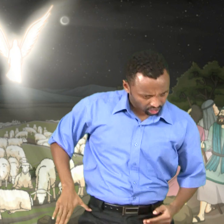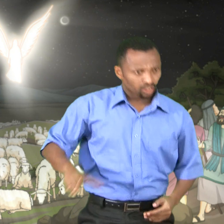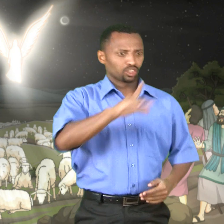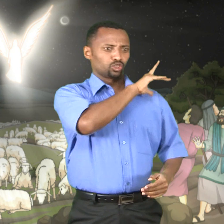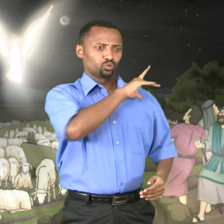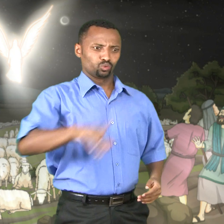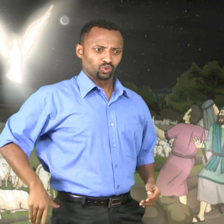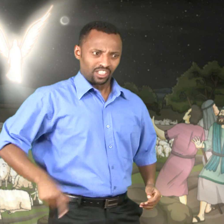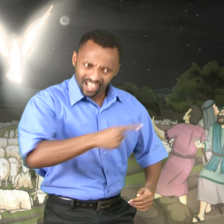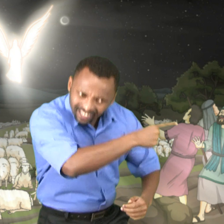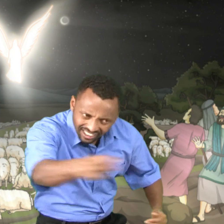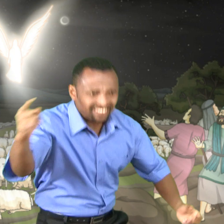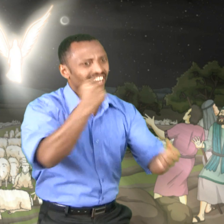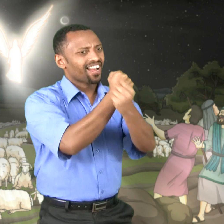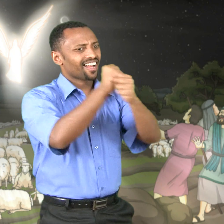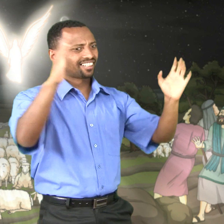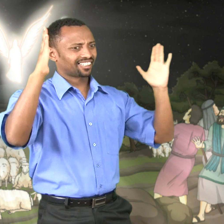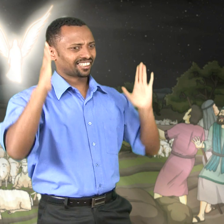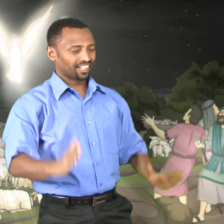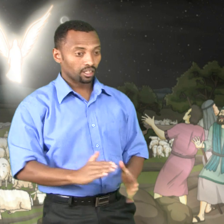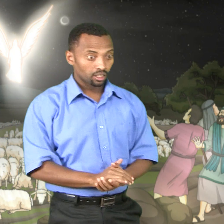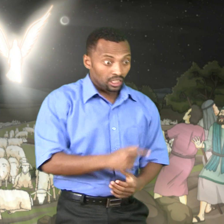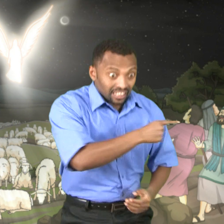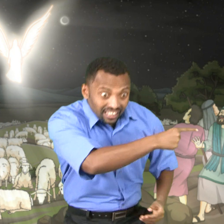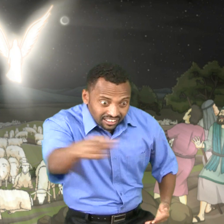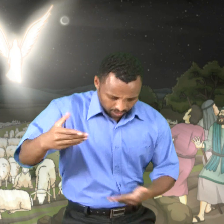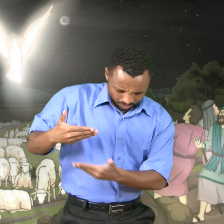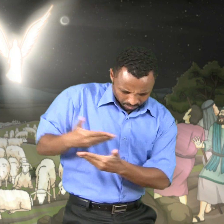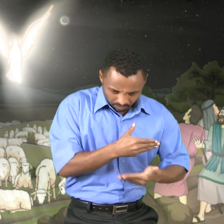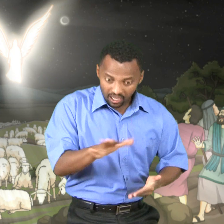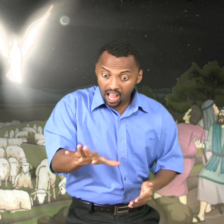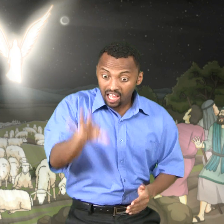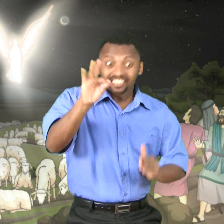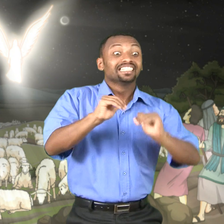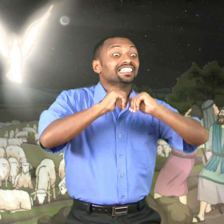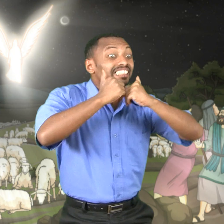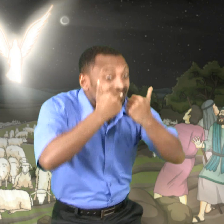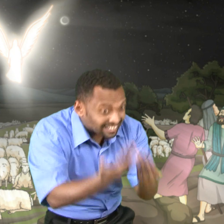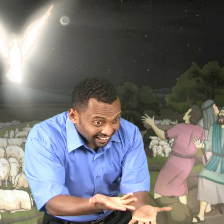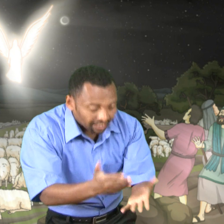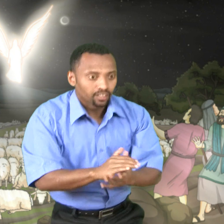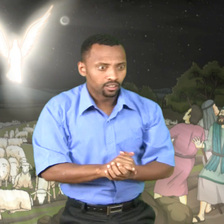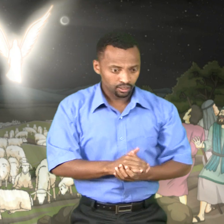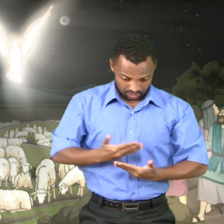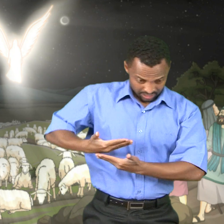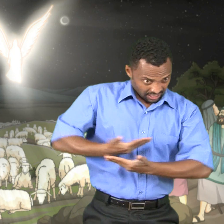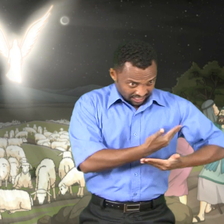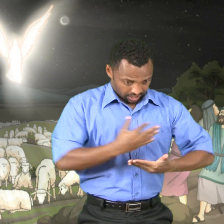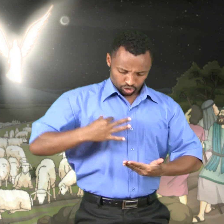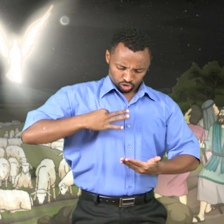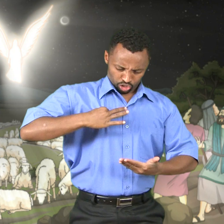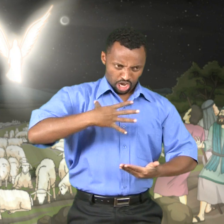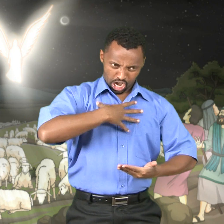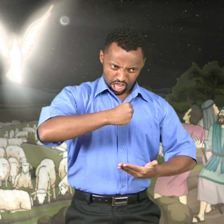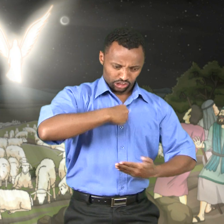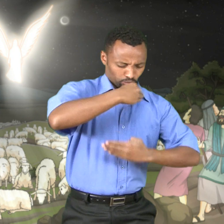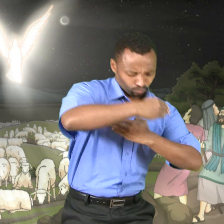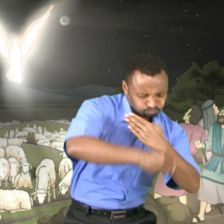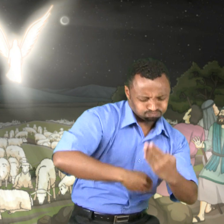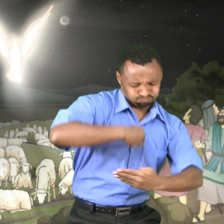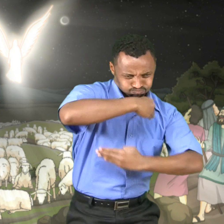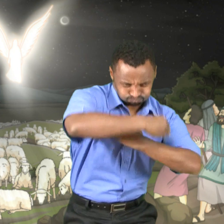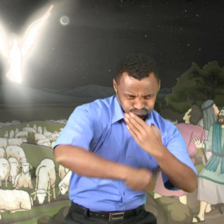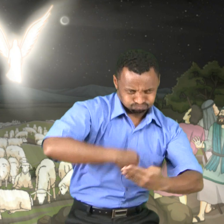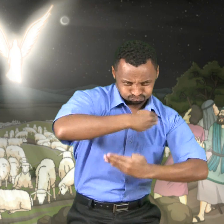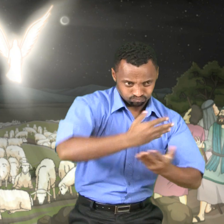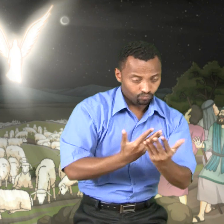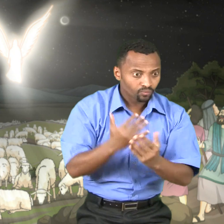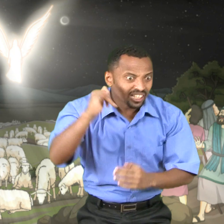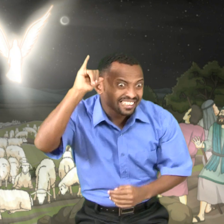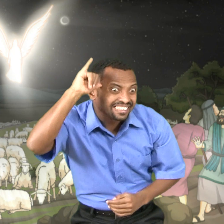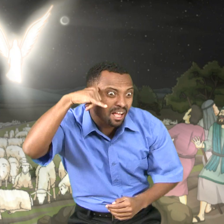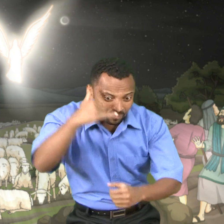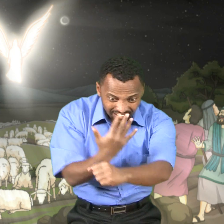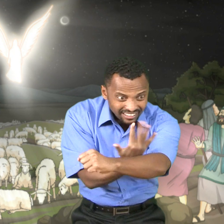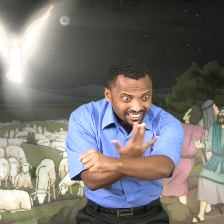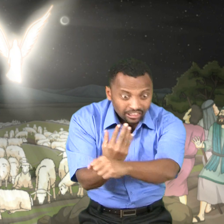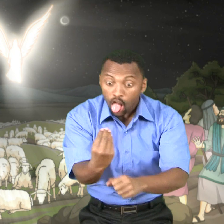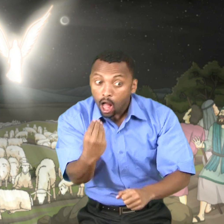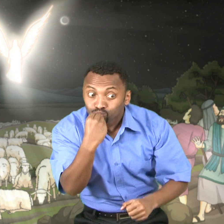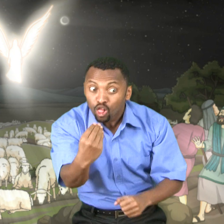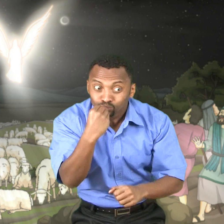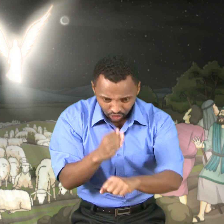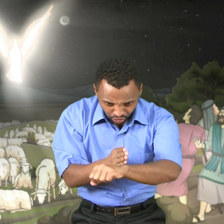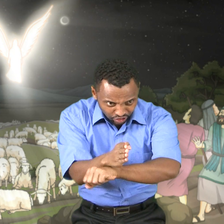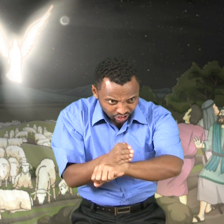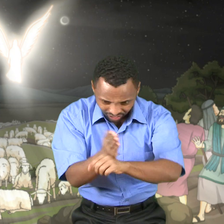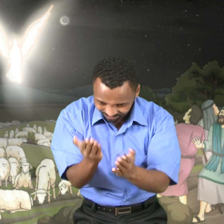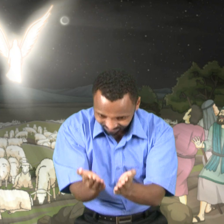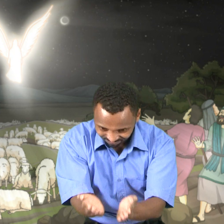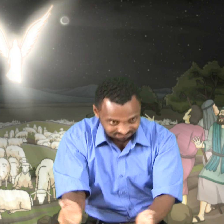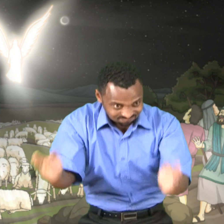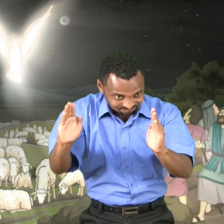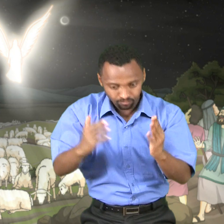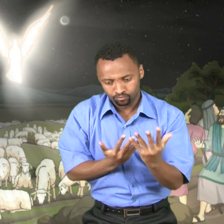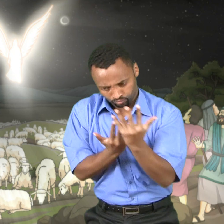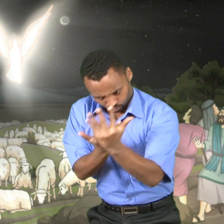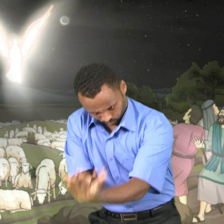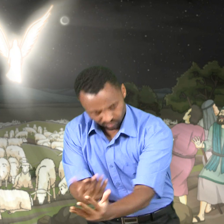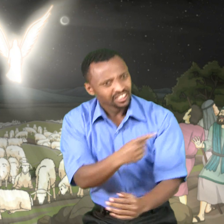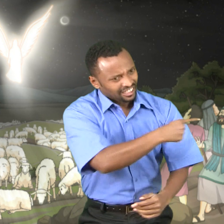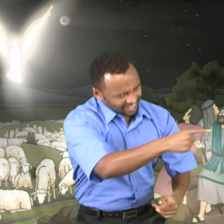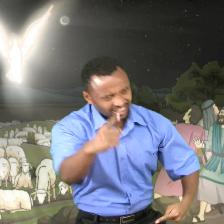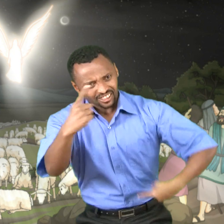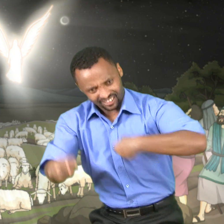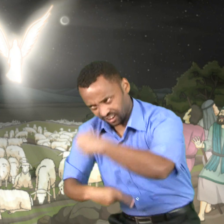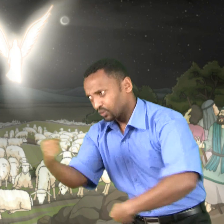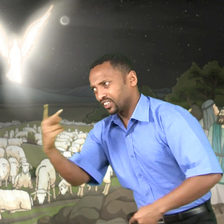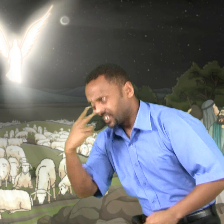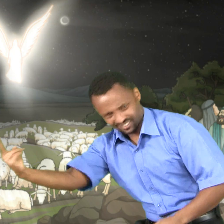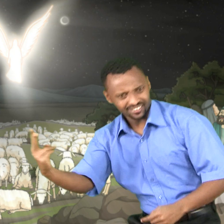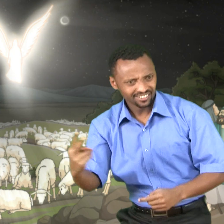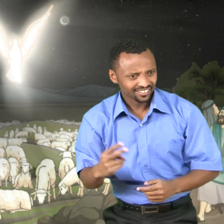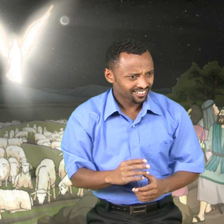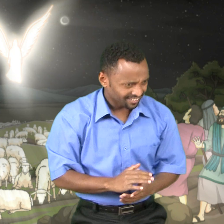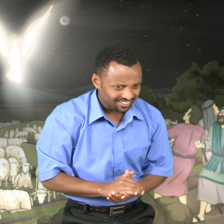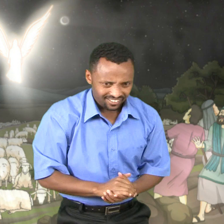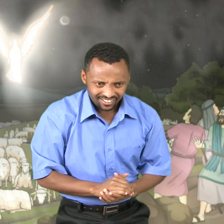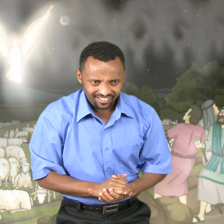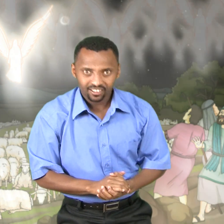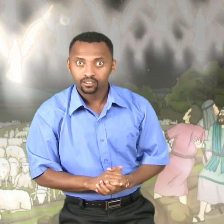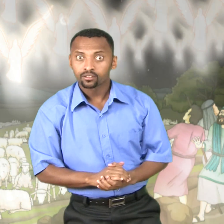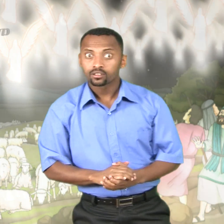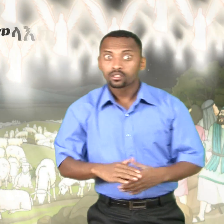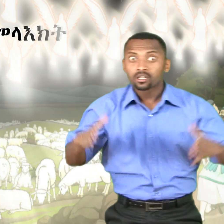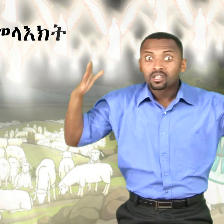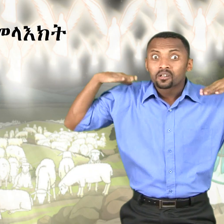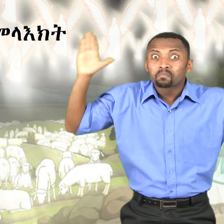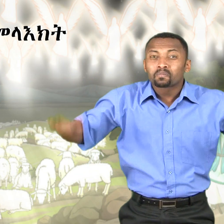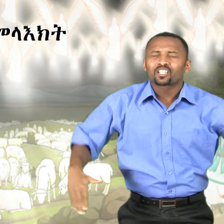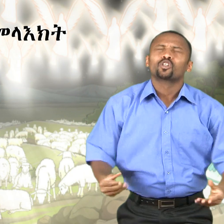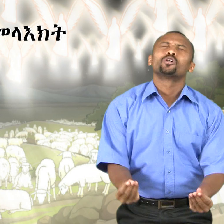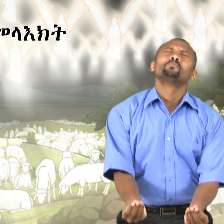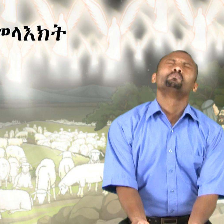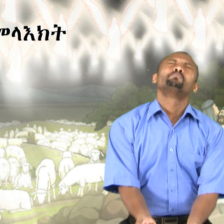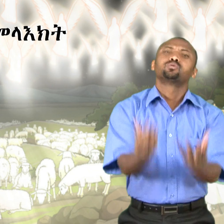He is Christ the Lord! And this will be a sign to you: You will find a baby wrapped in swaddling cloths and lying in a manger.”